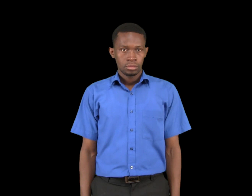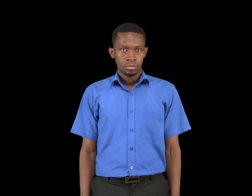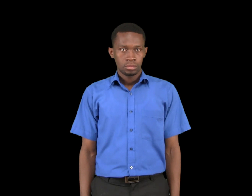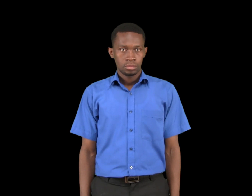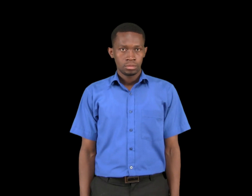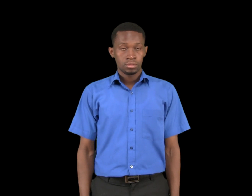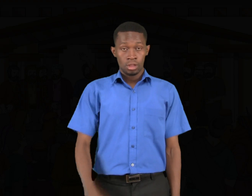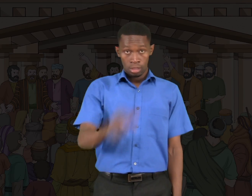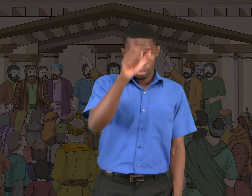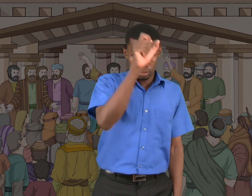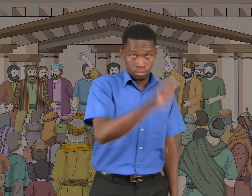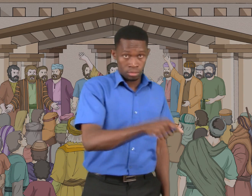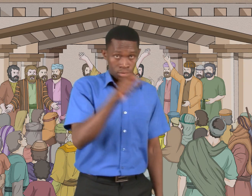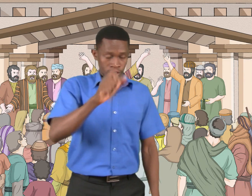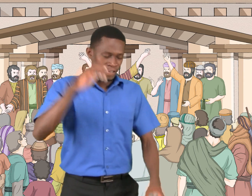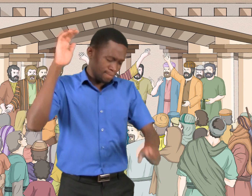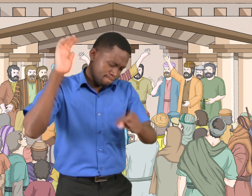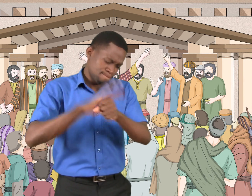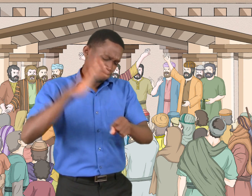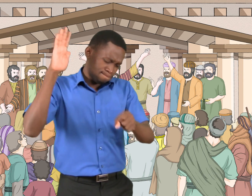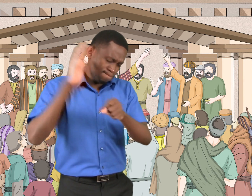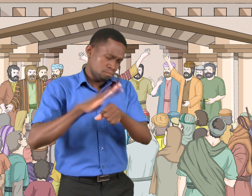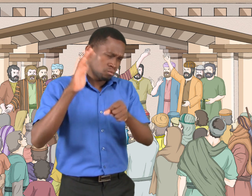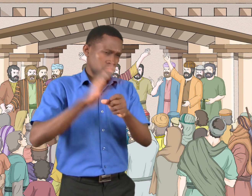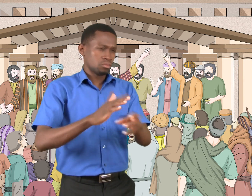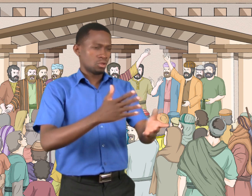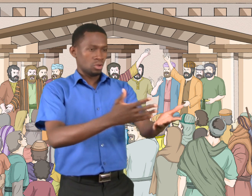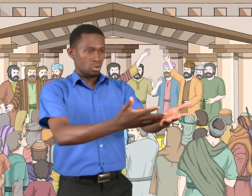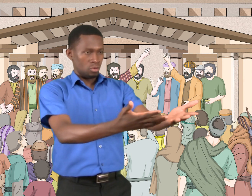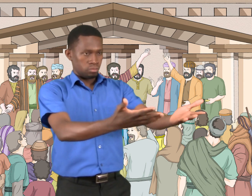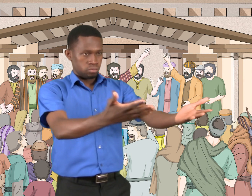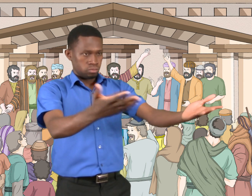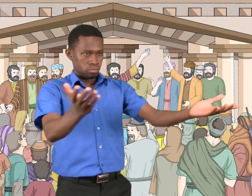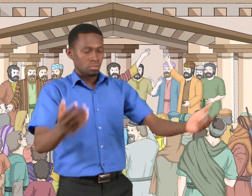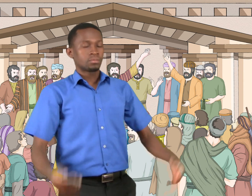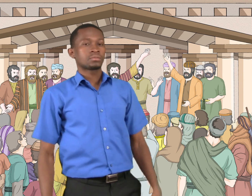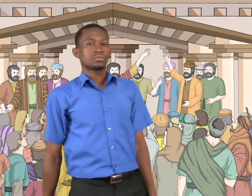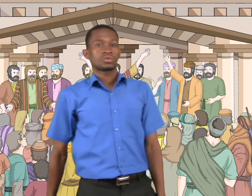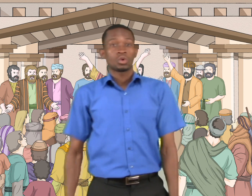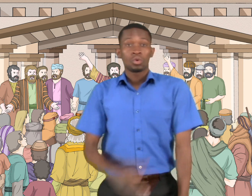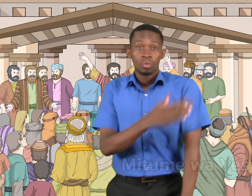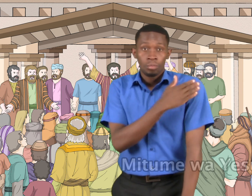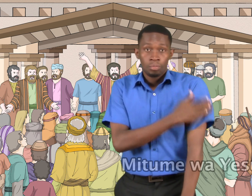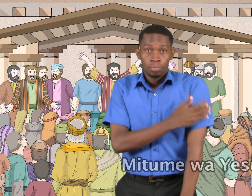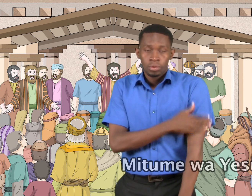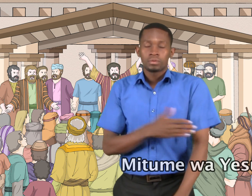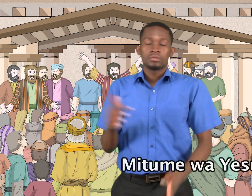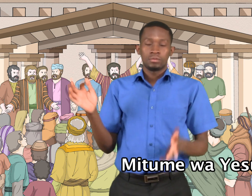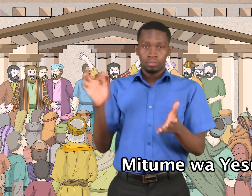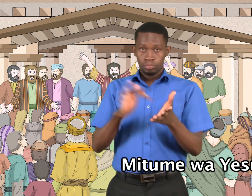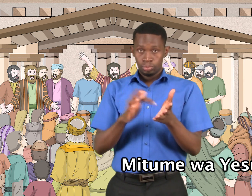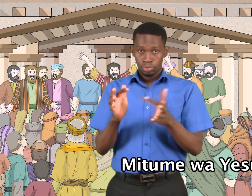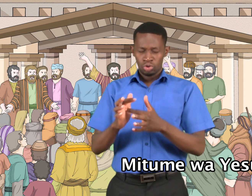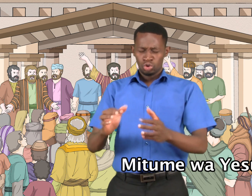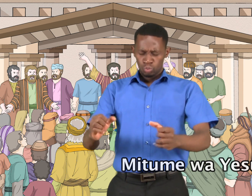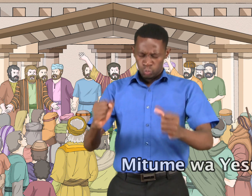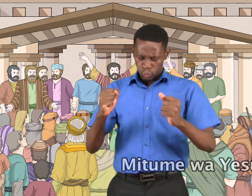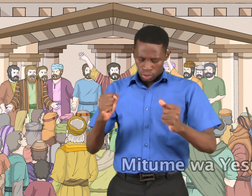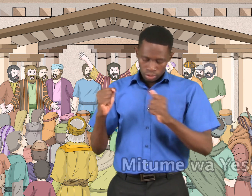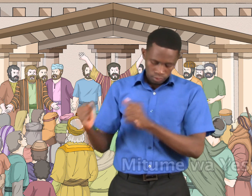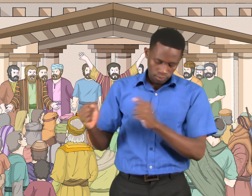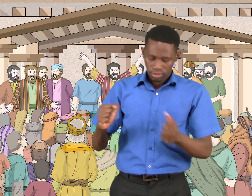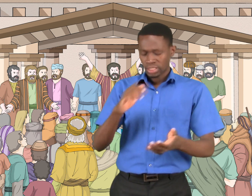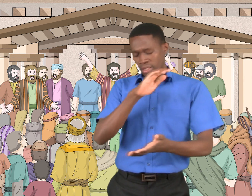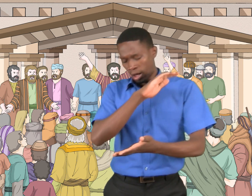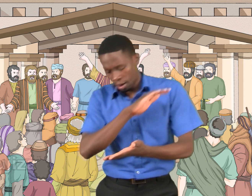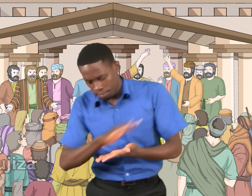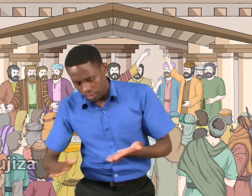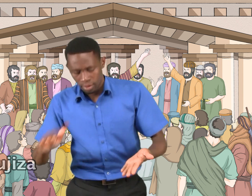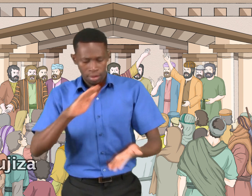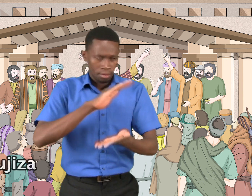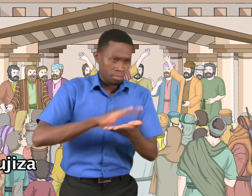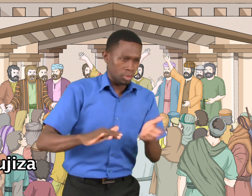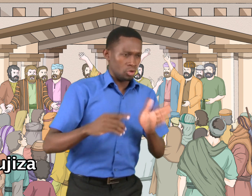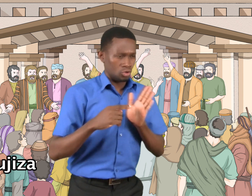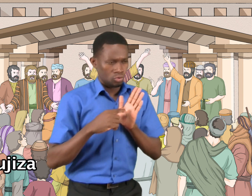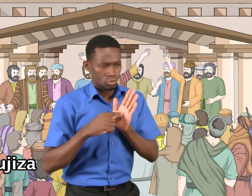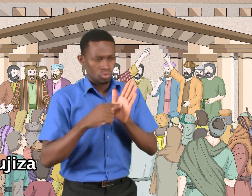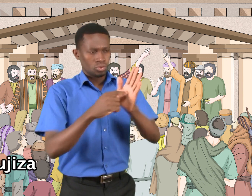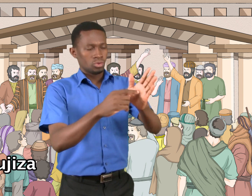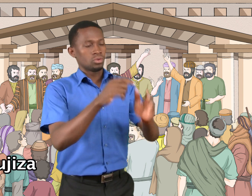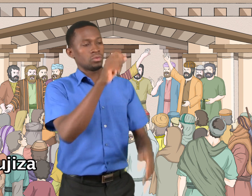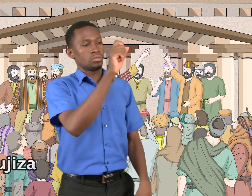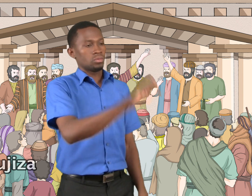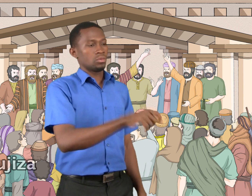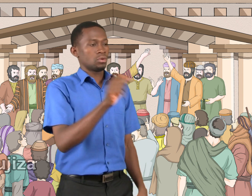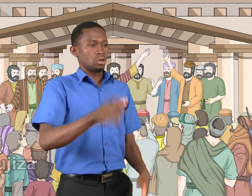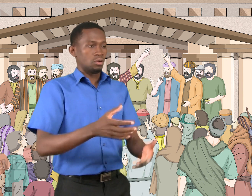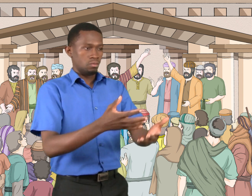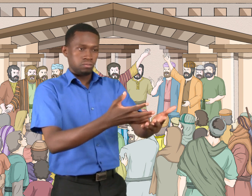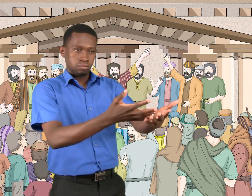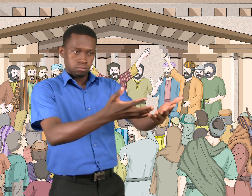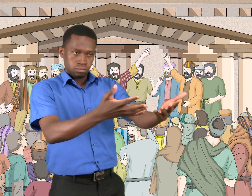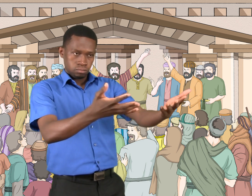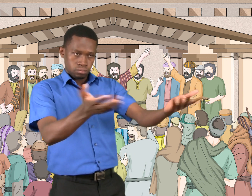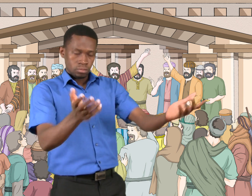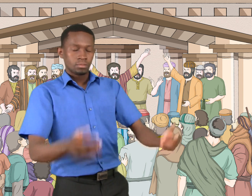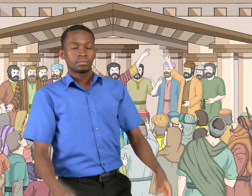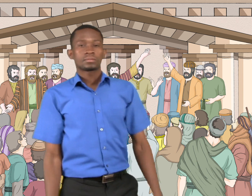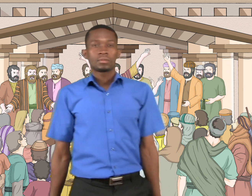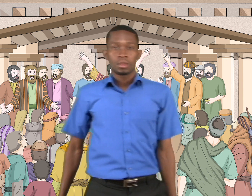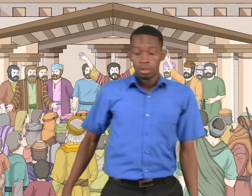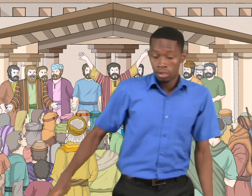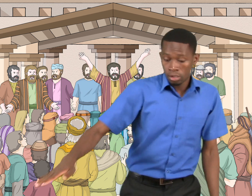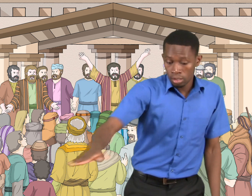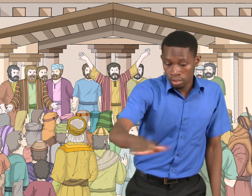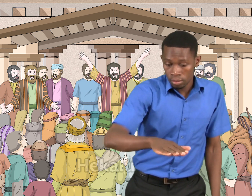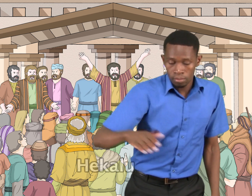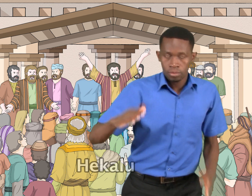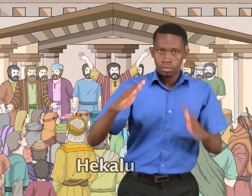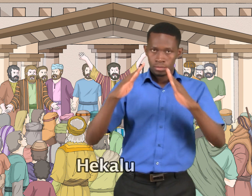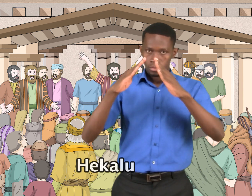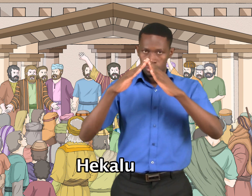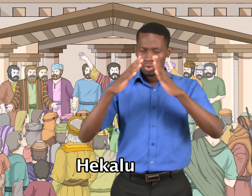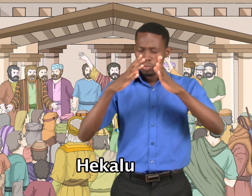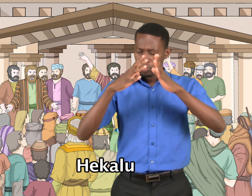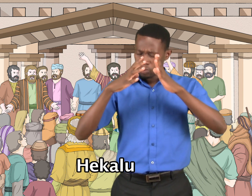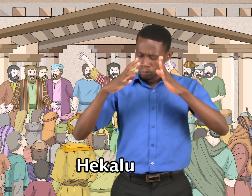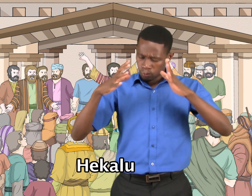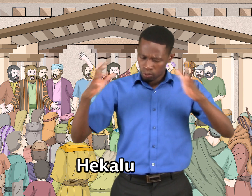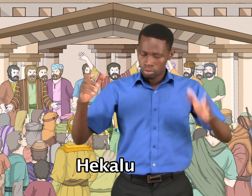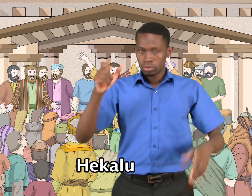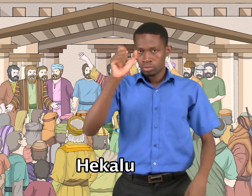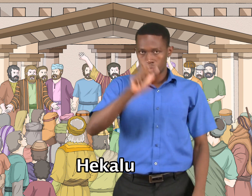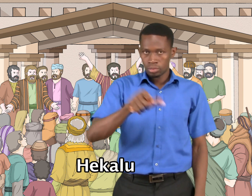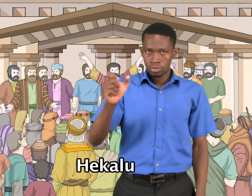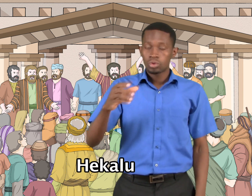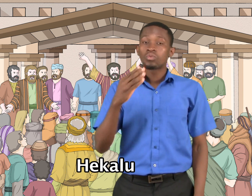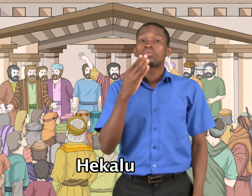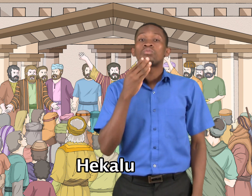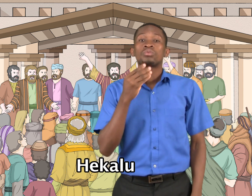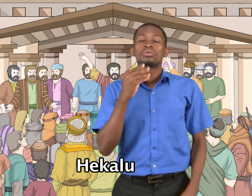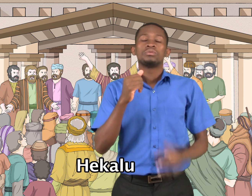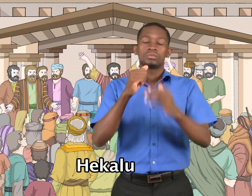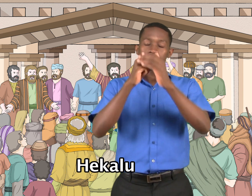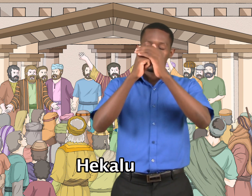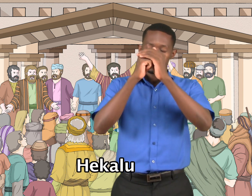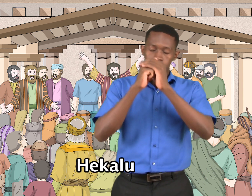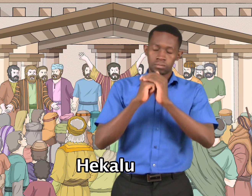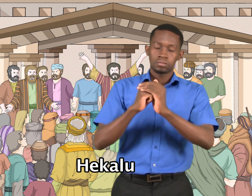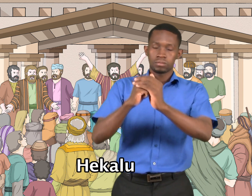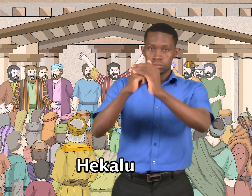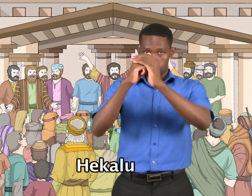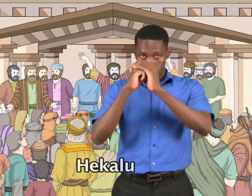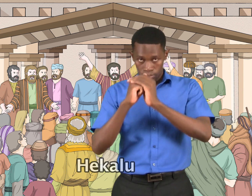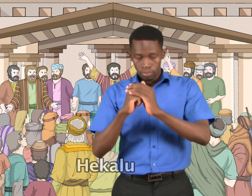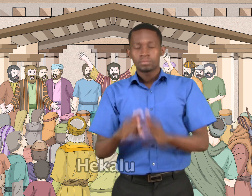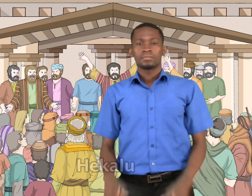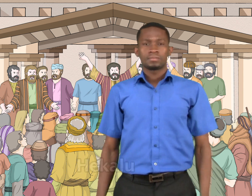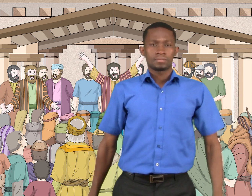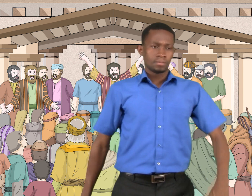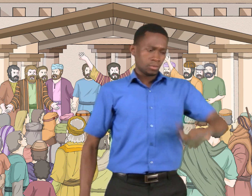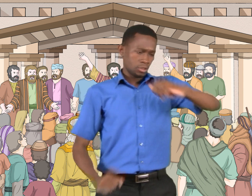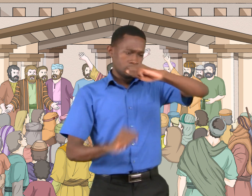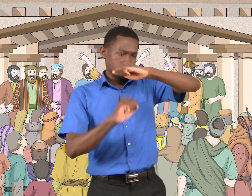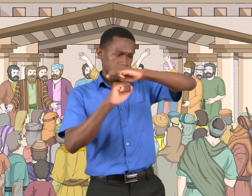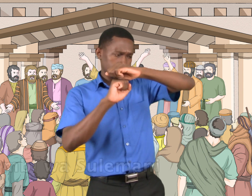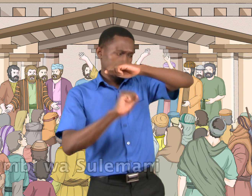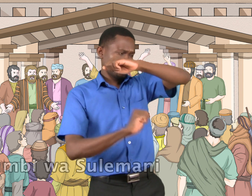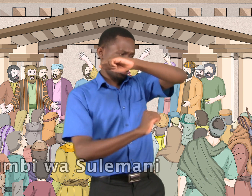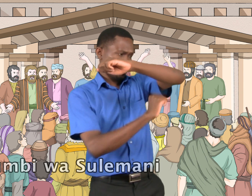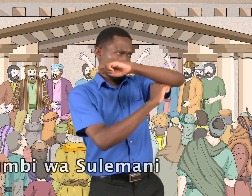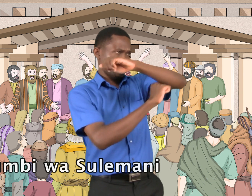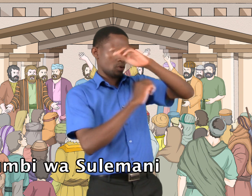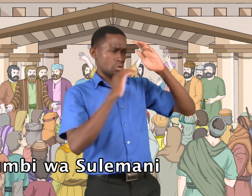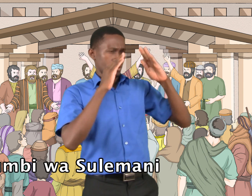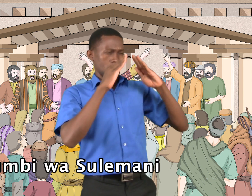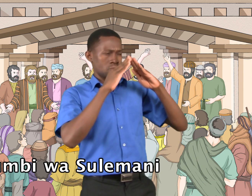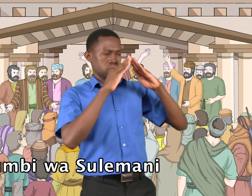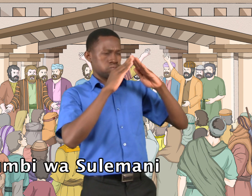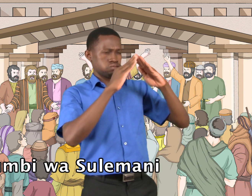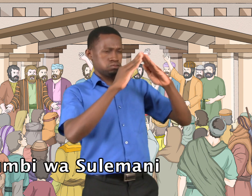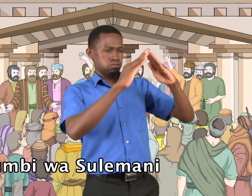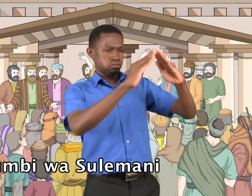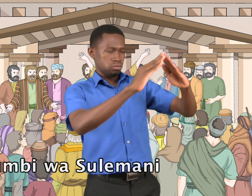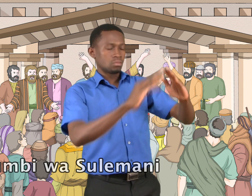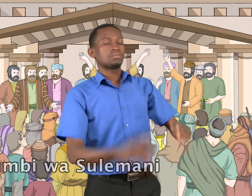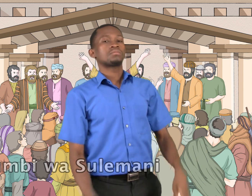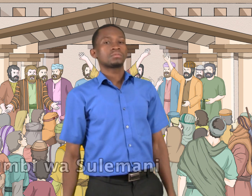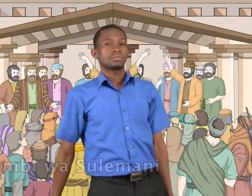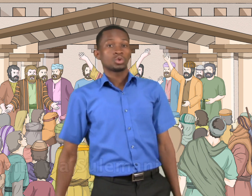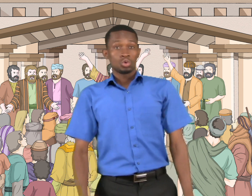The apostles performed many signs and wonders among the people, and with one accord the believers gathered together in Solomon’s Colonnade.